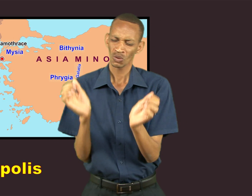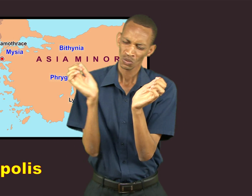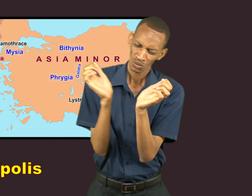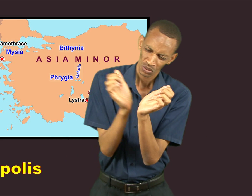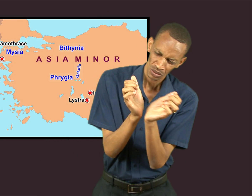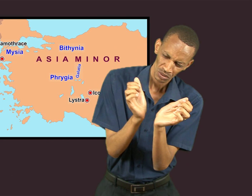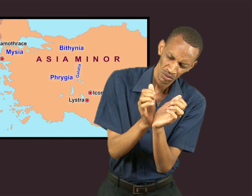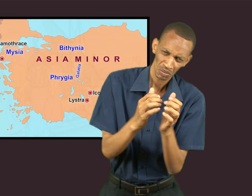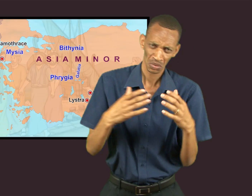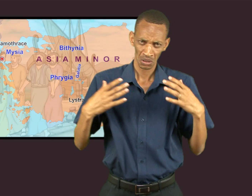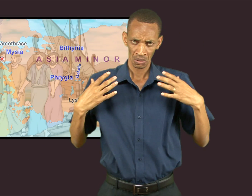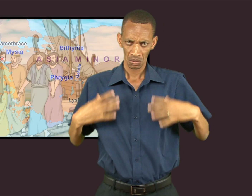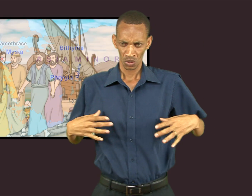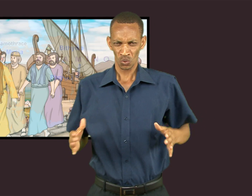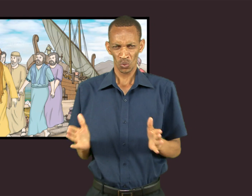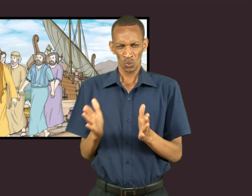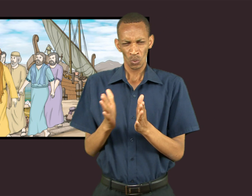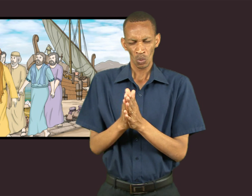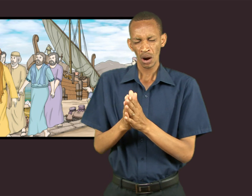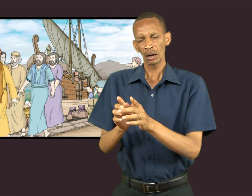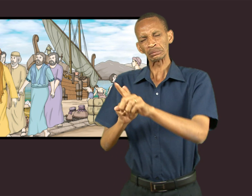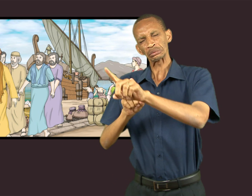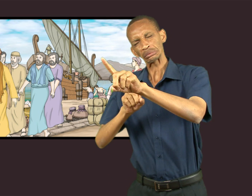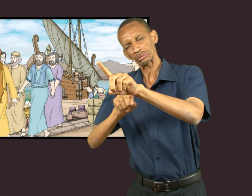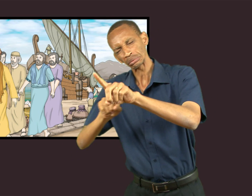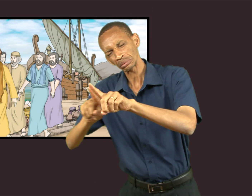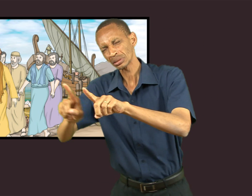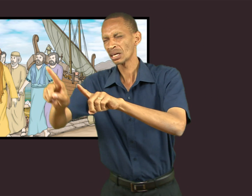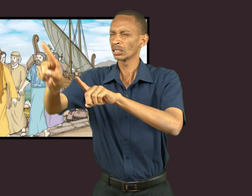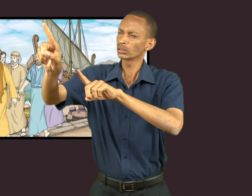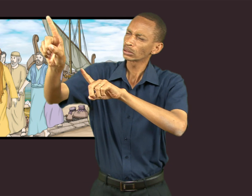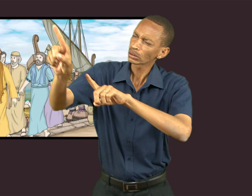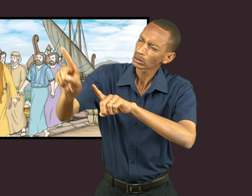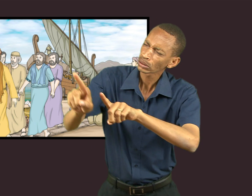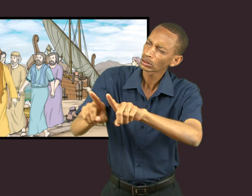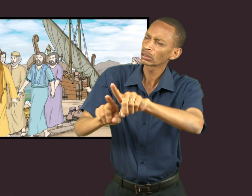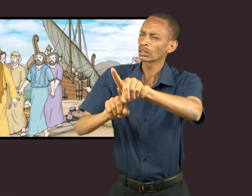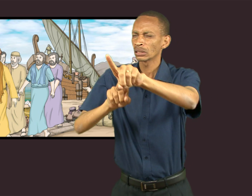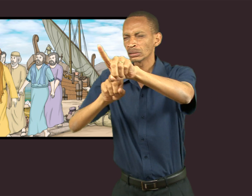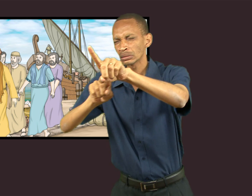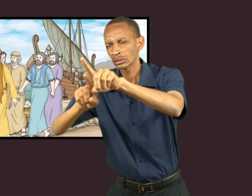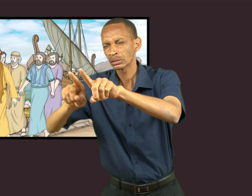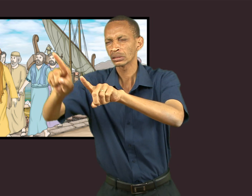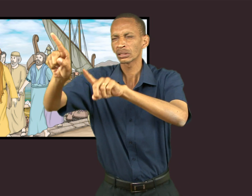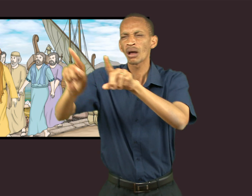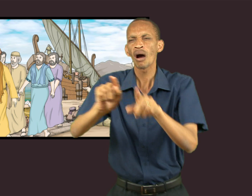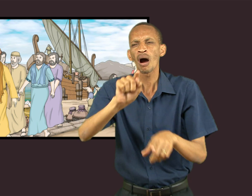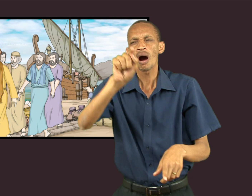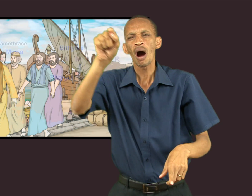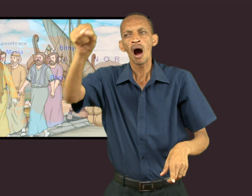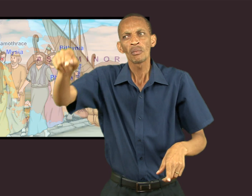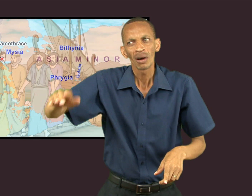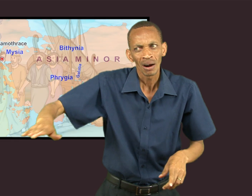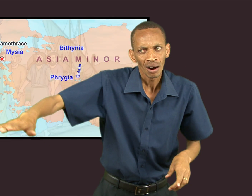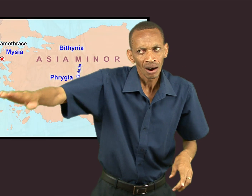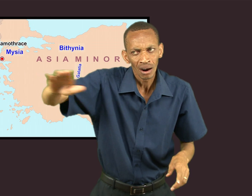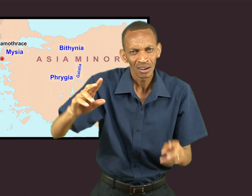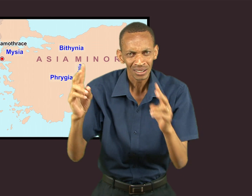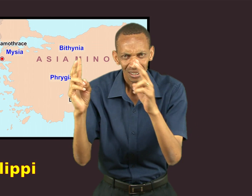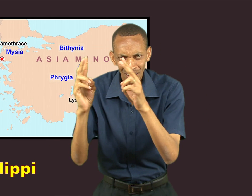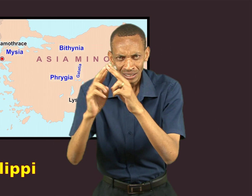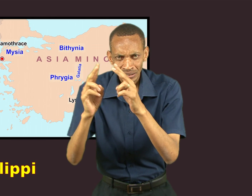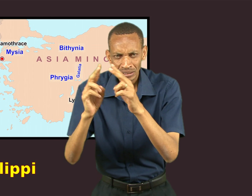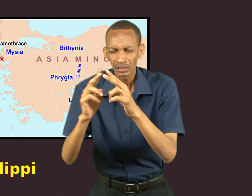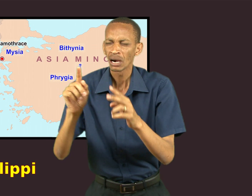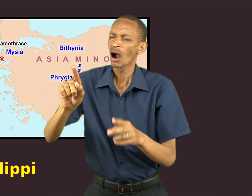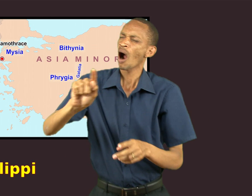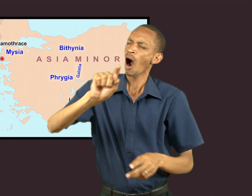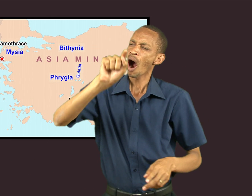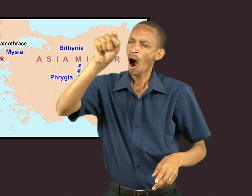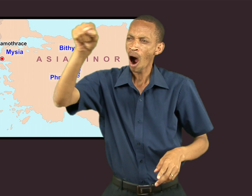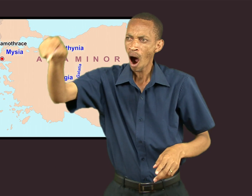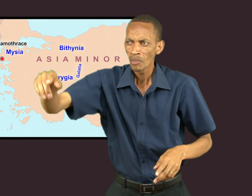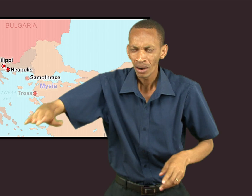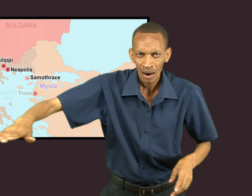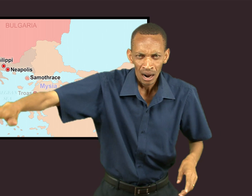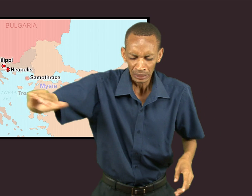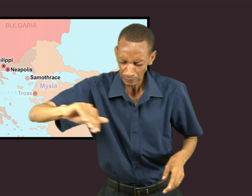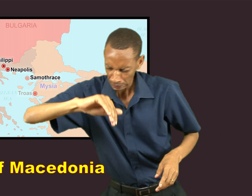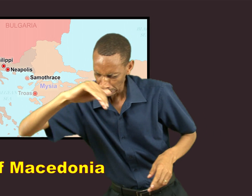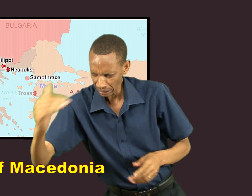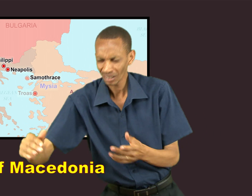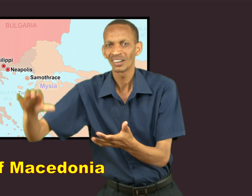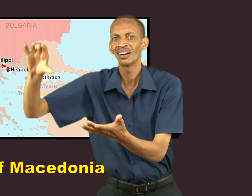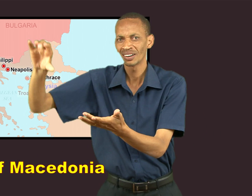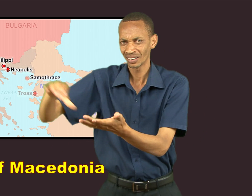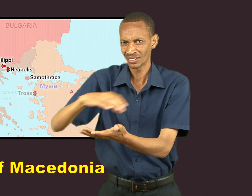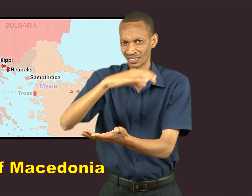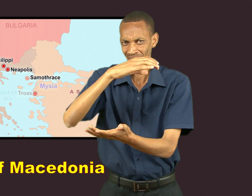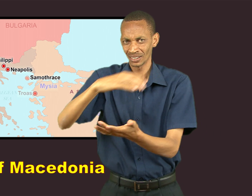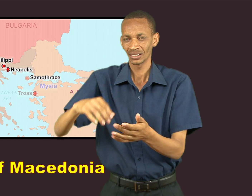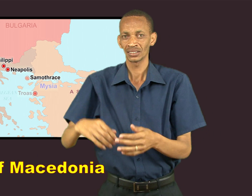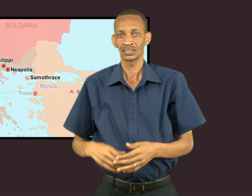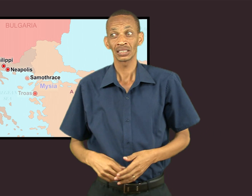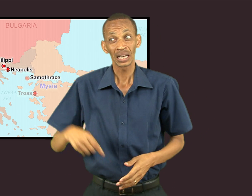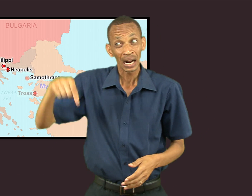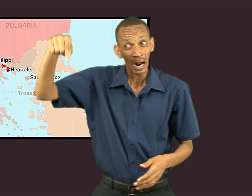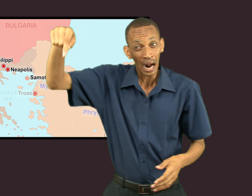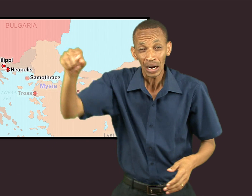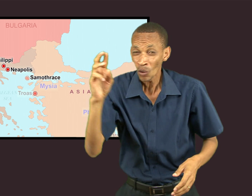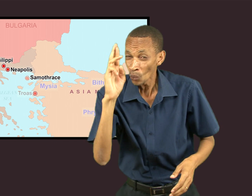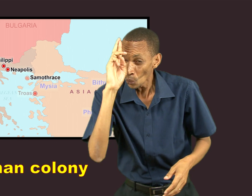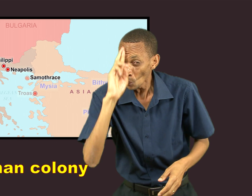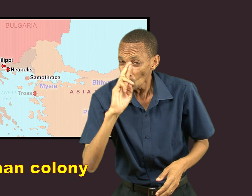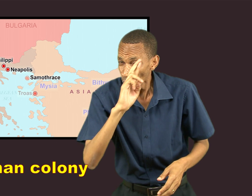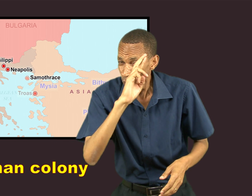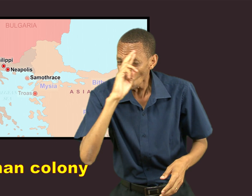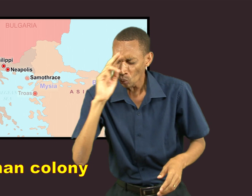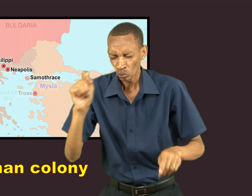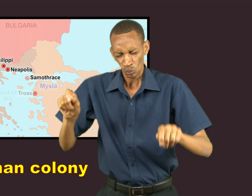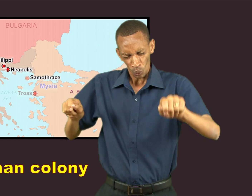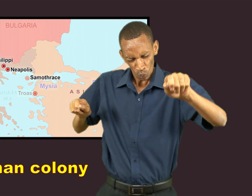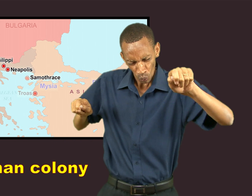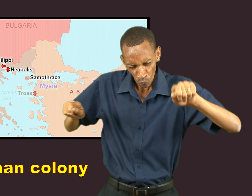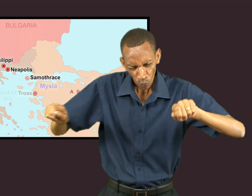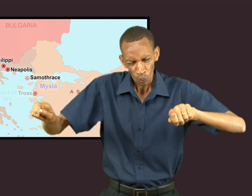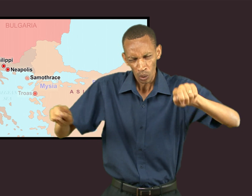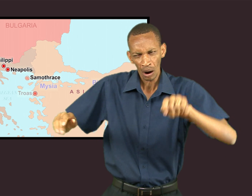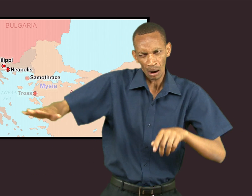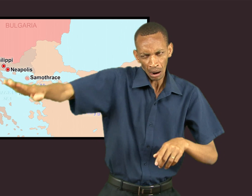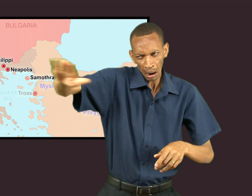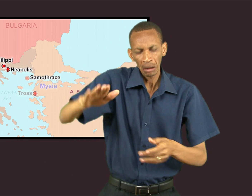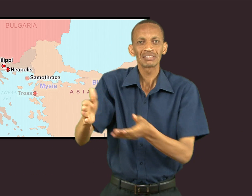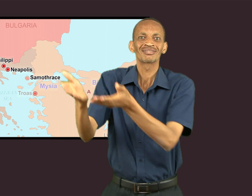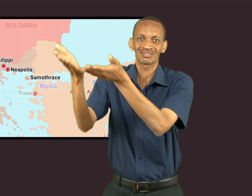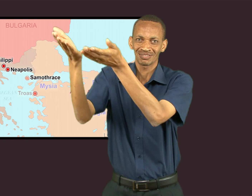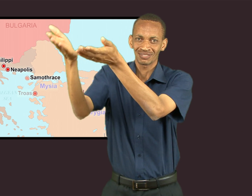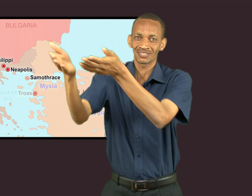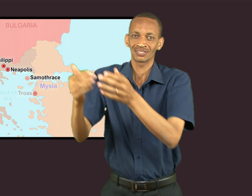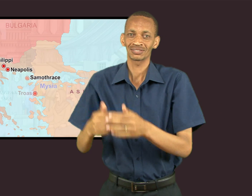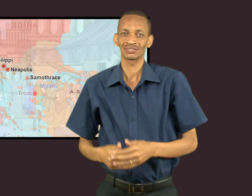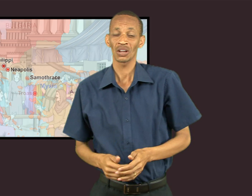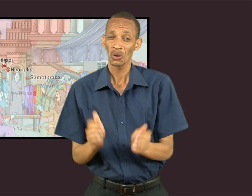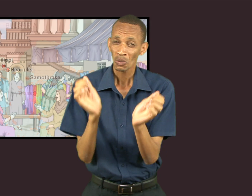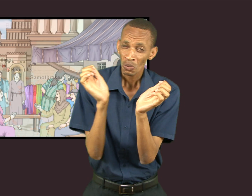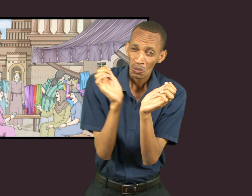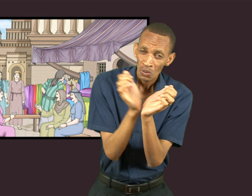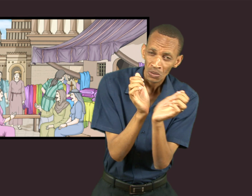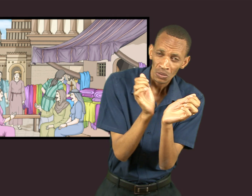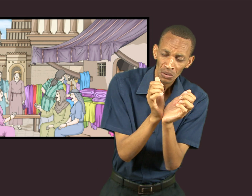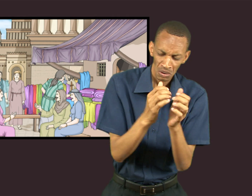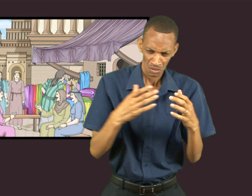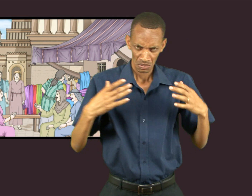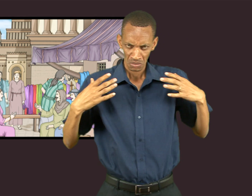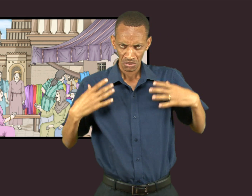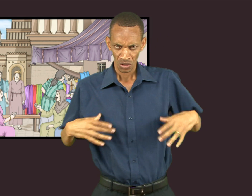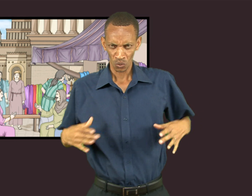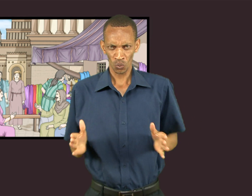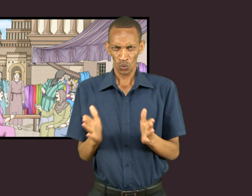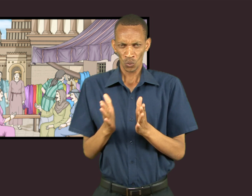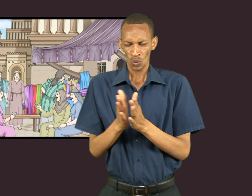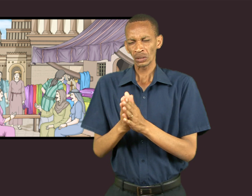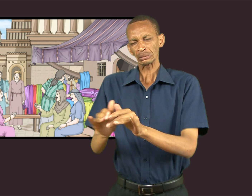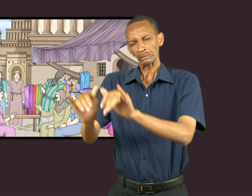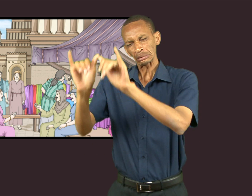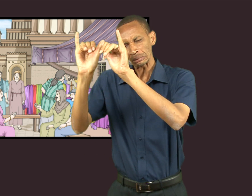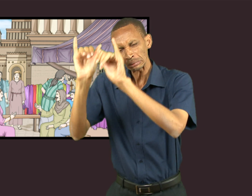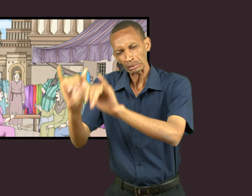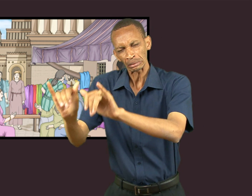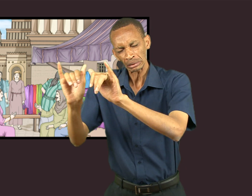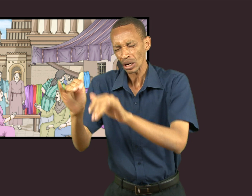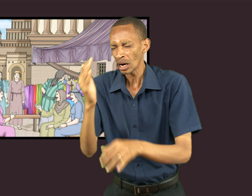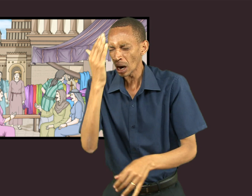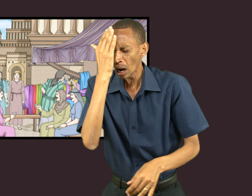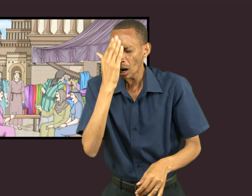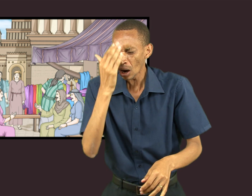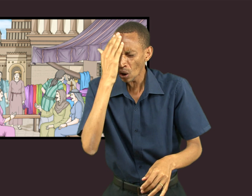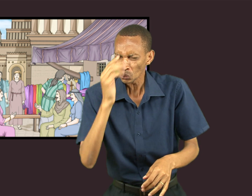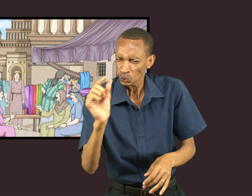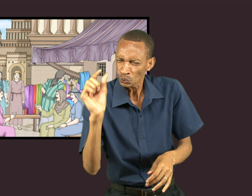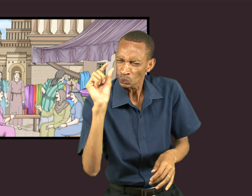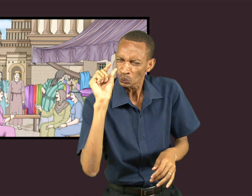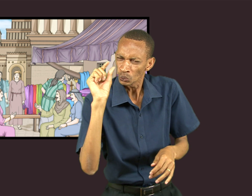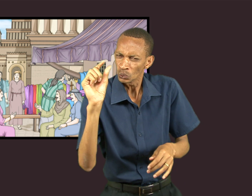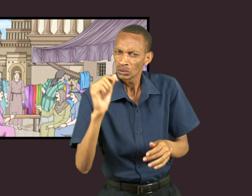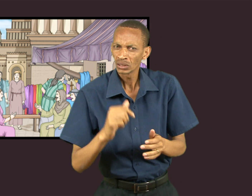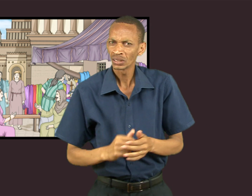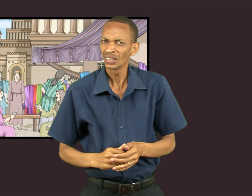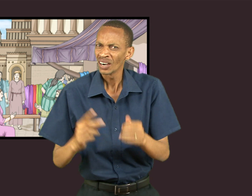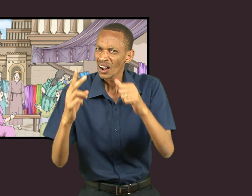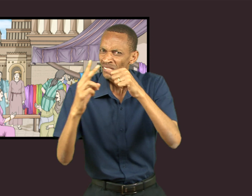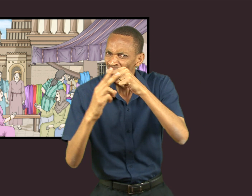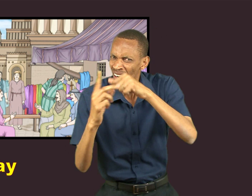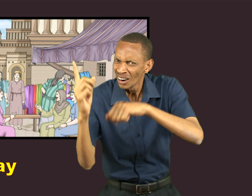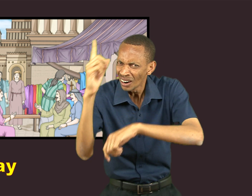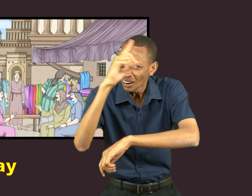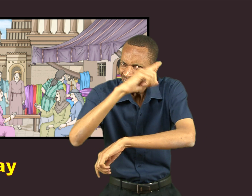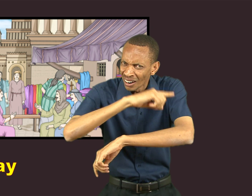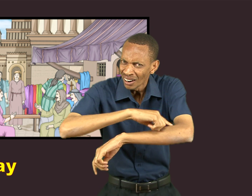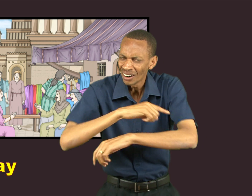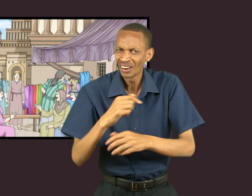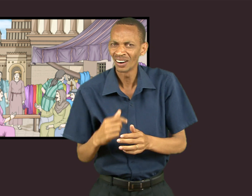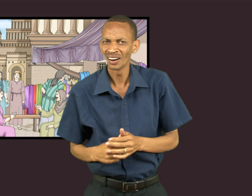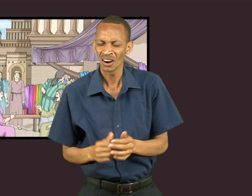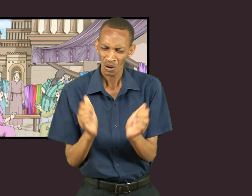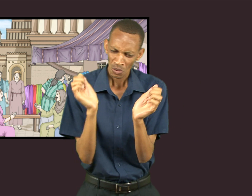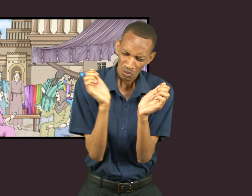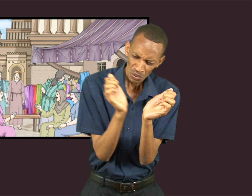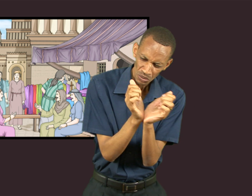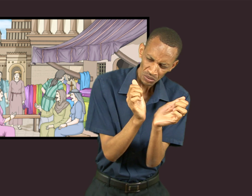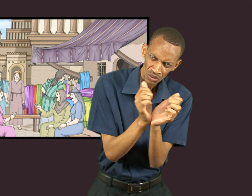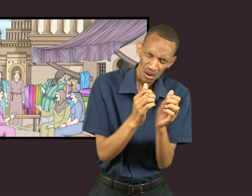From there we went to the Roman colony of Philippi, the leading city of that district of Macedonia.